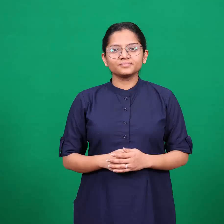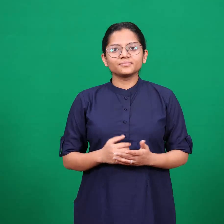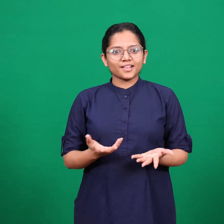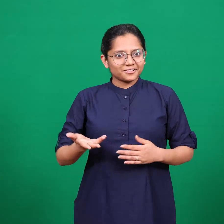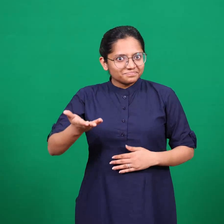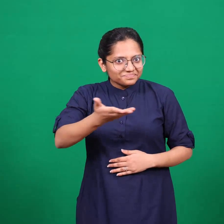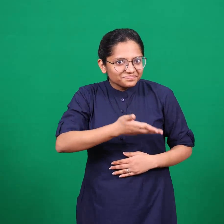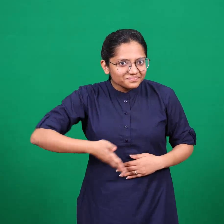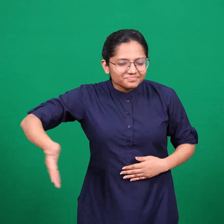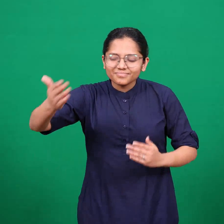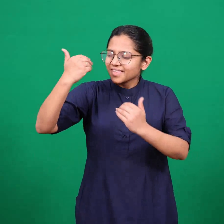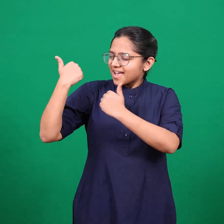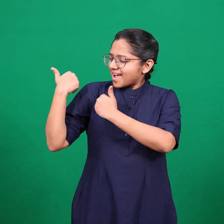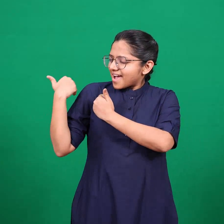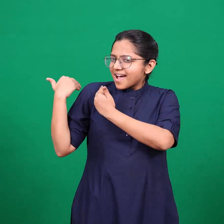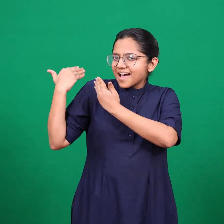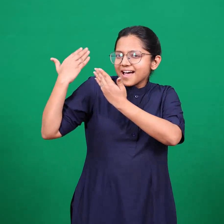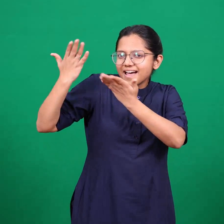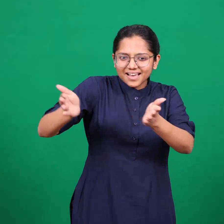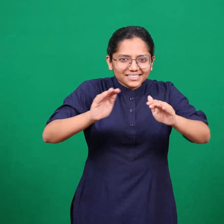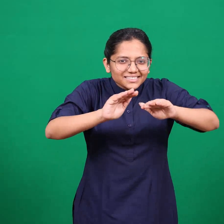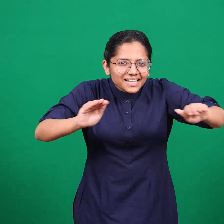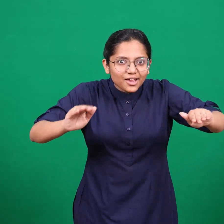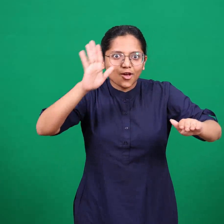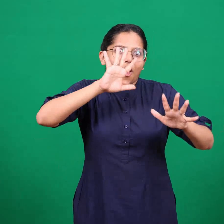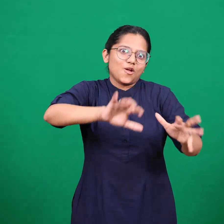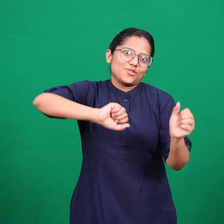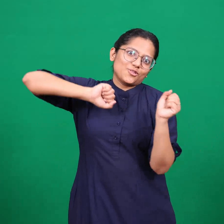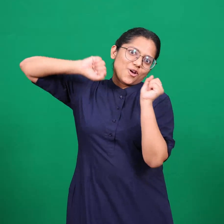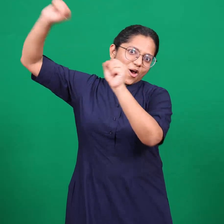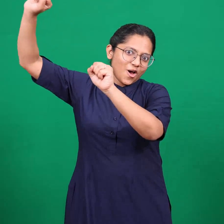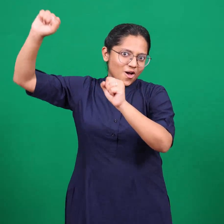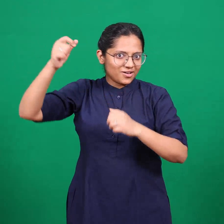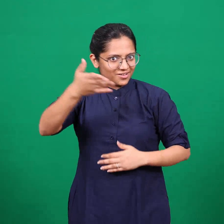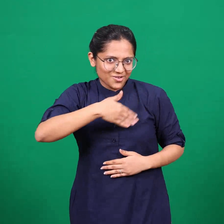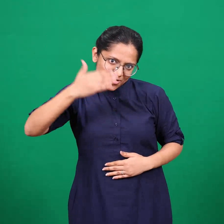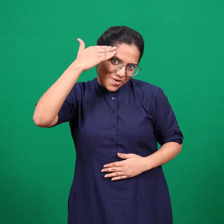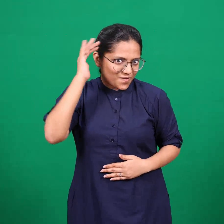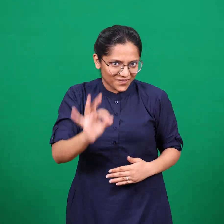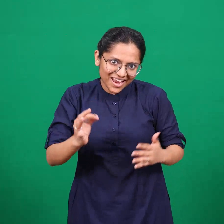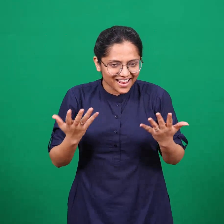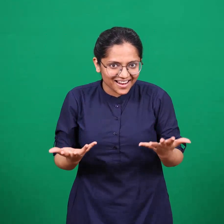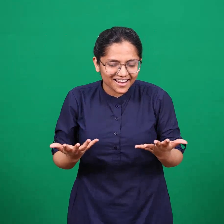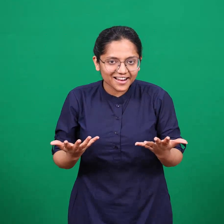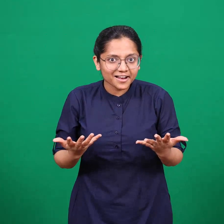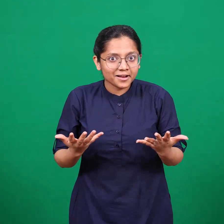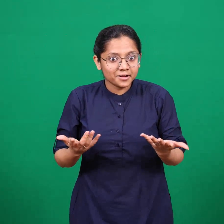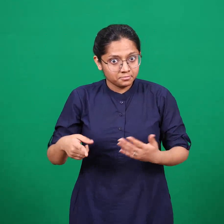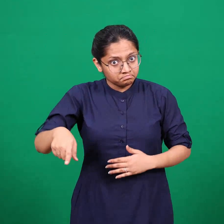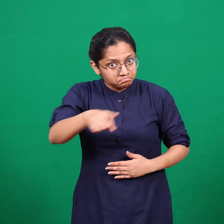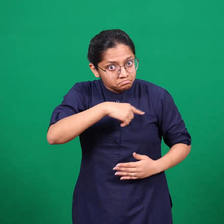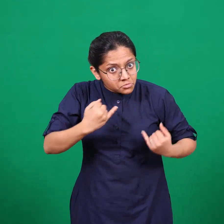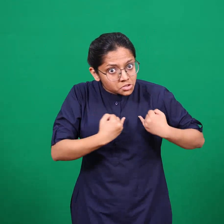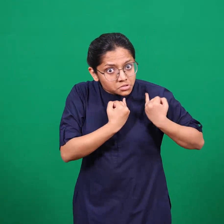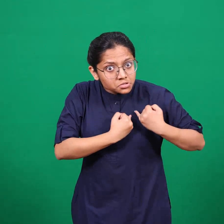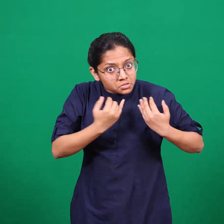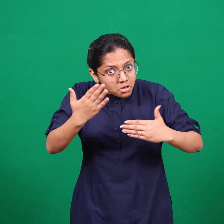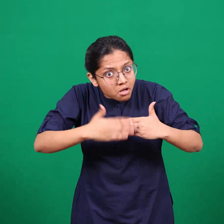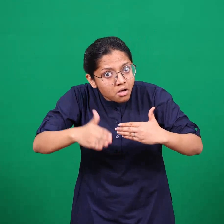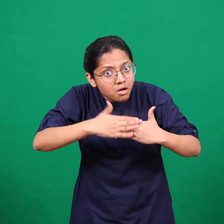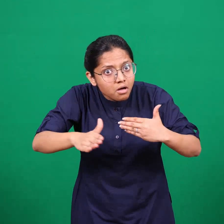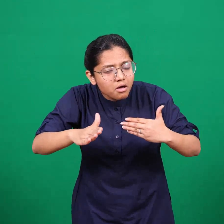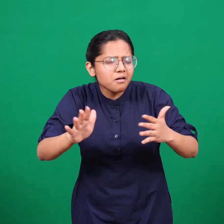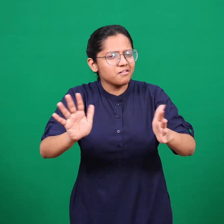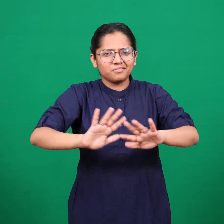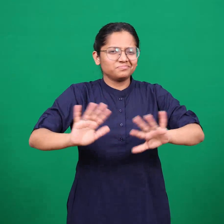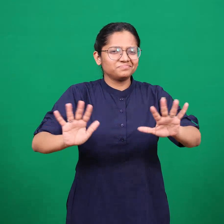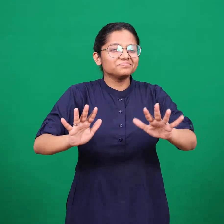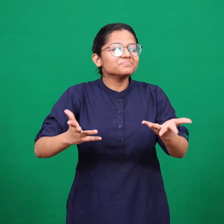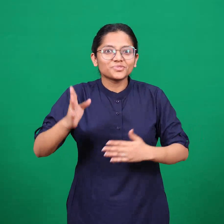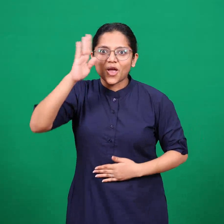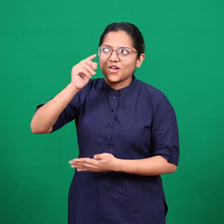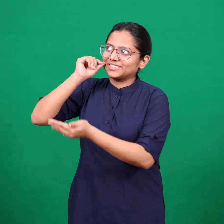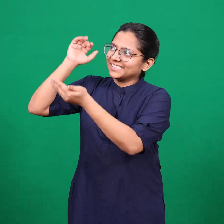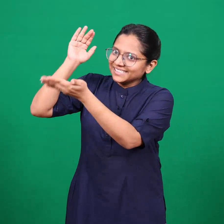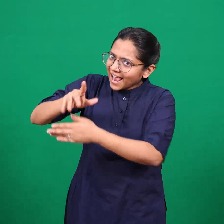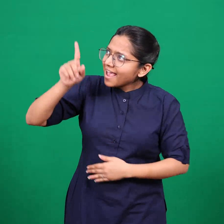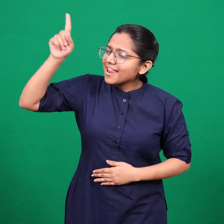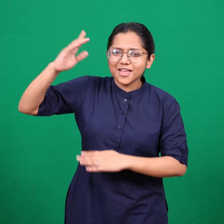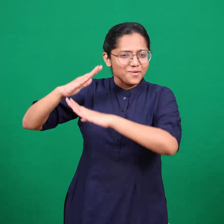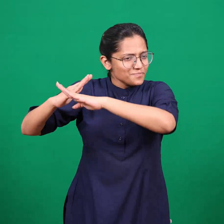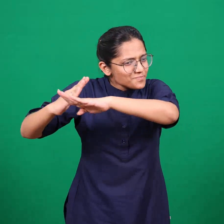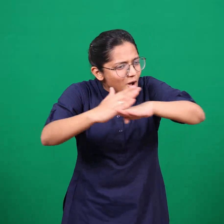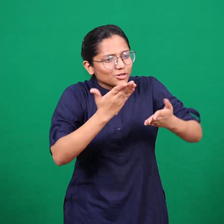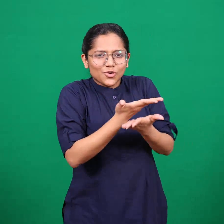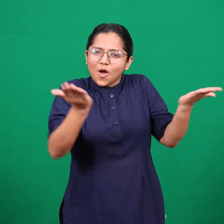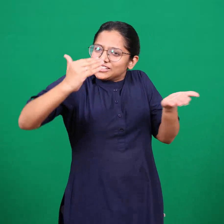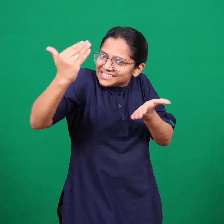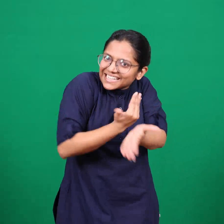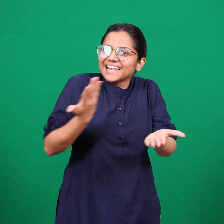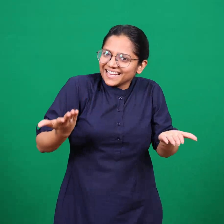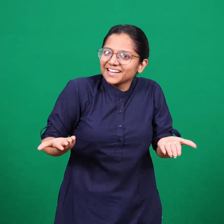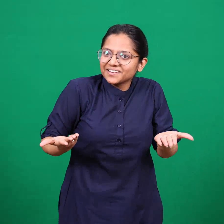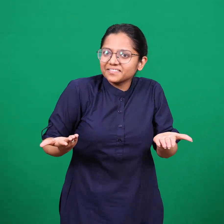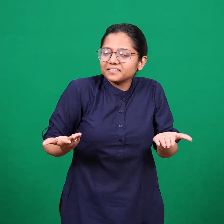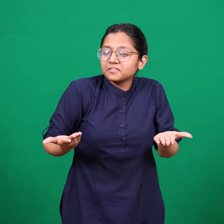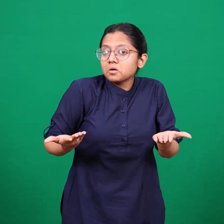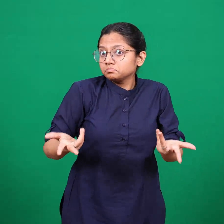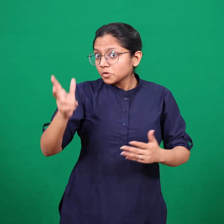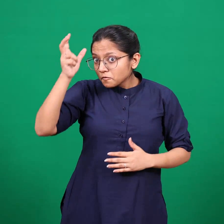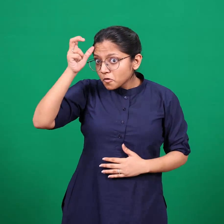We know that anyone born of God does not keep on sinning;